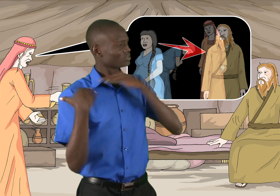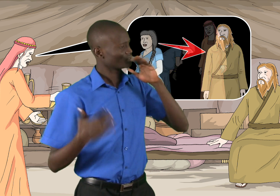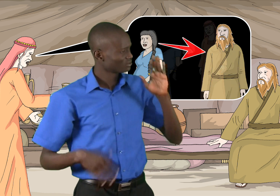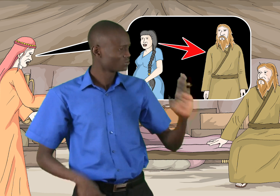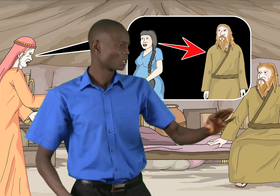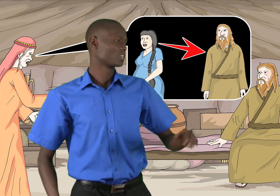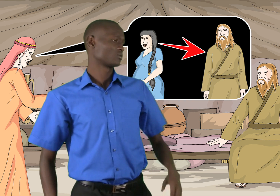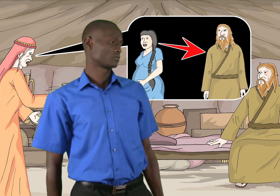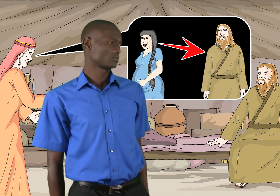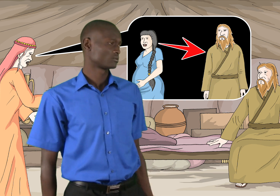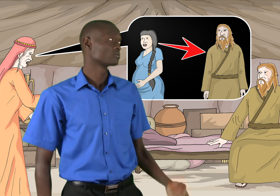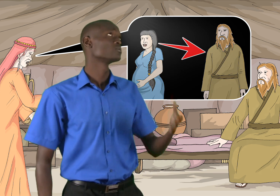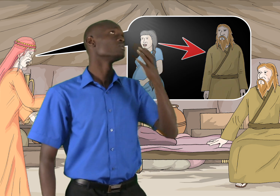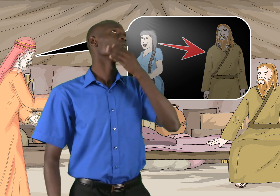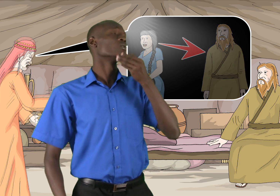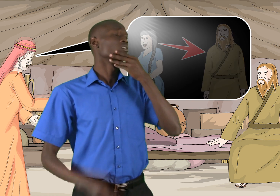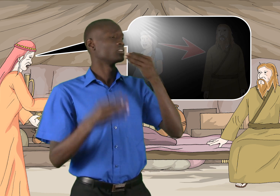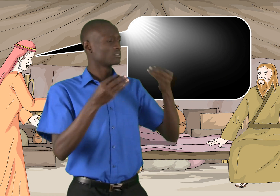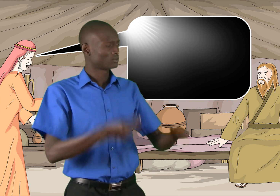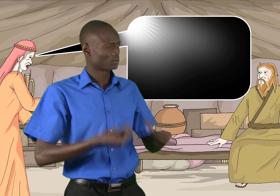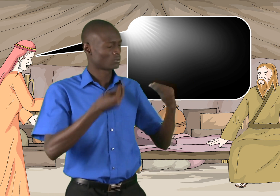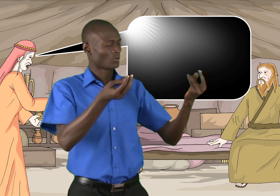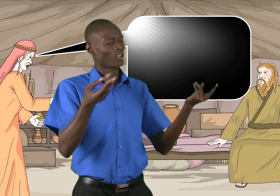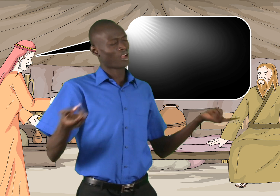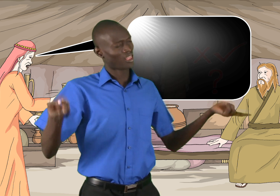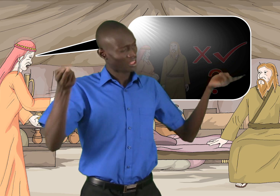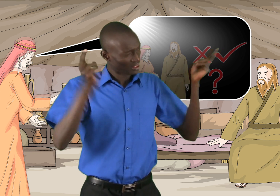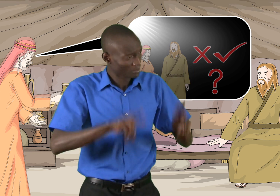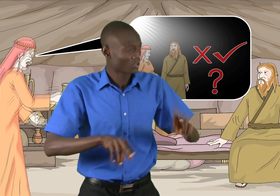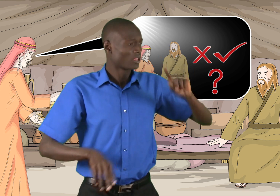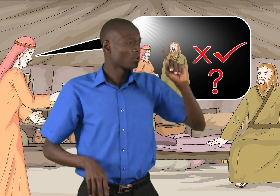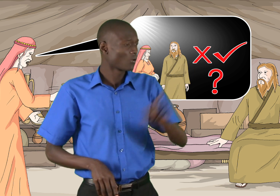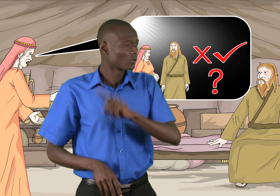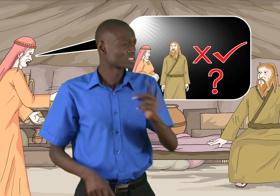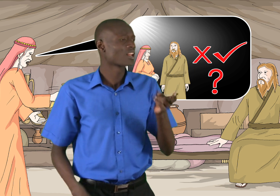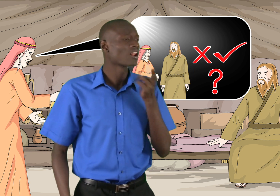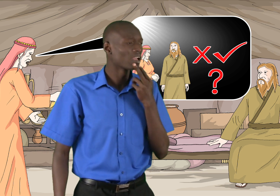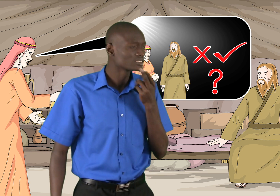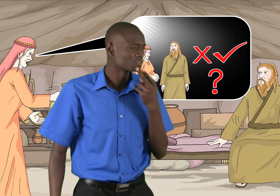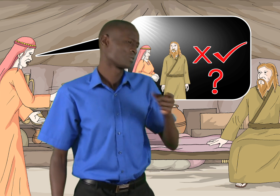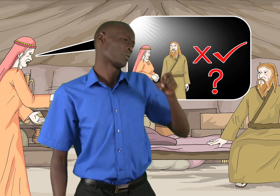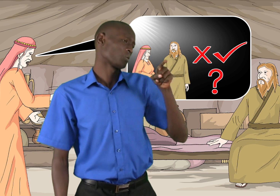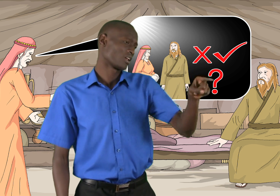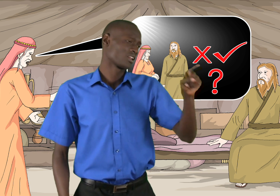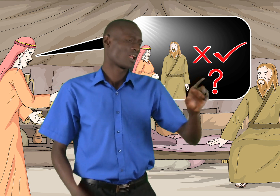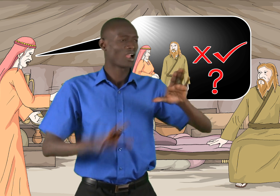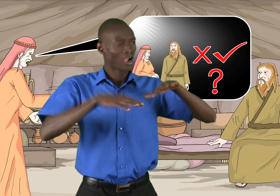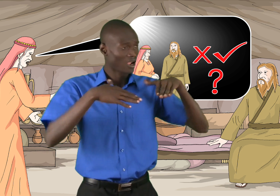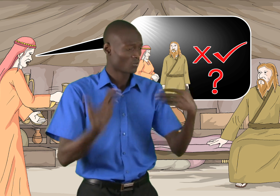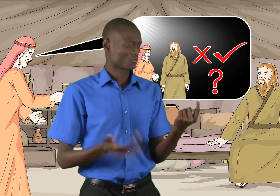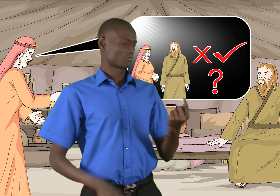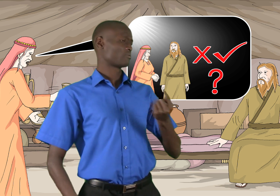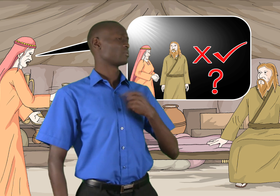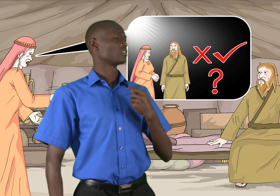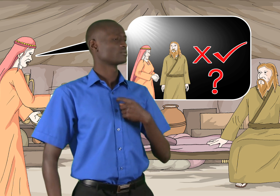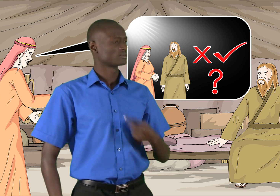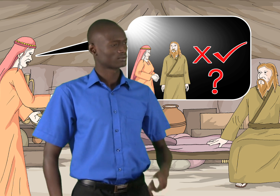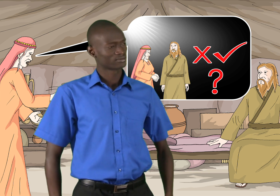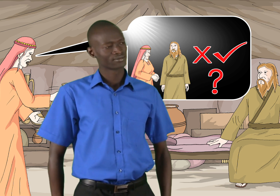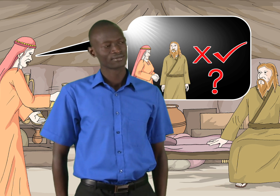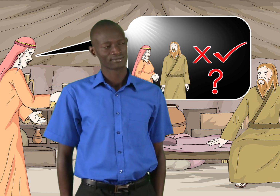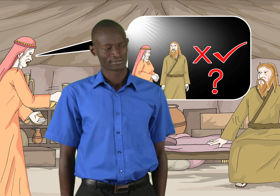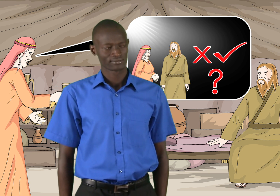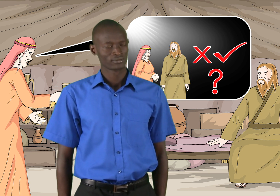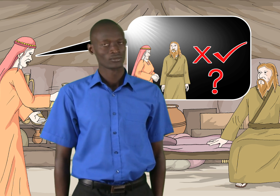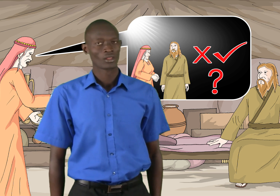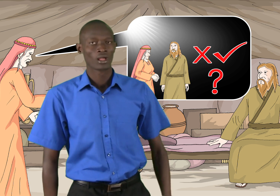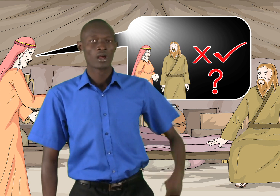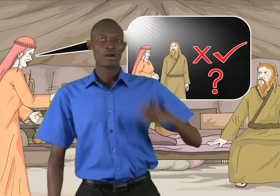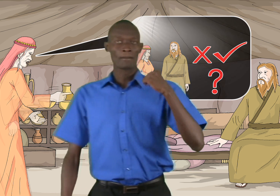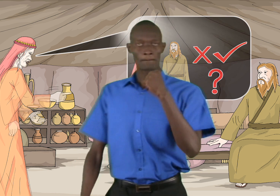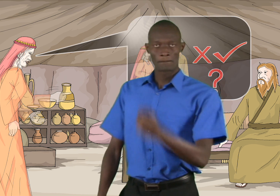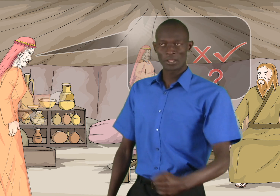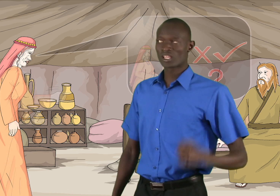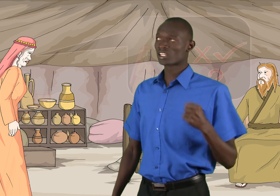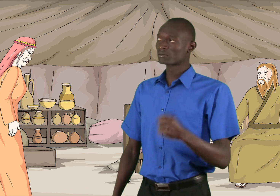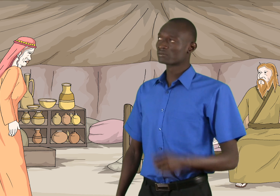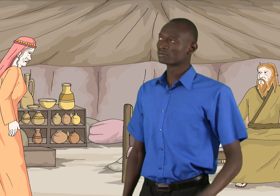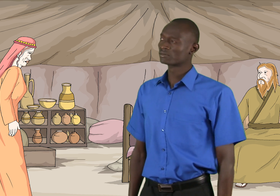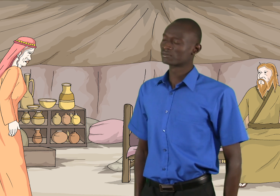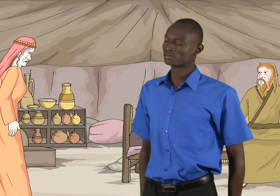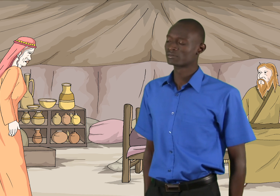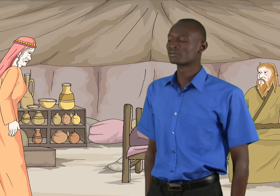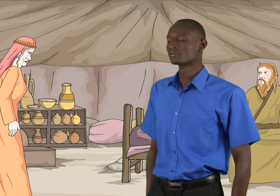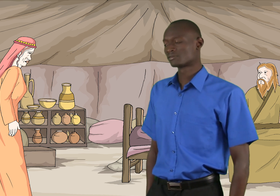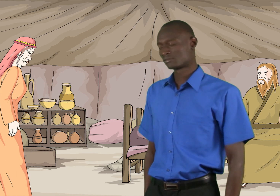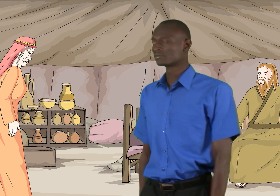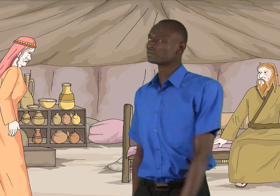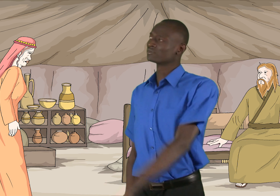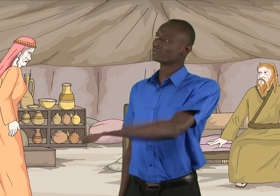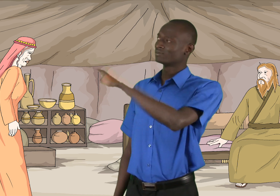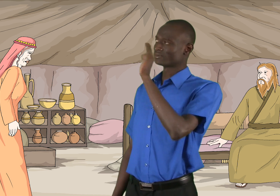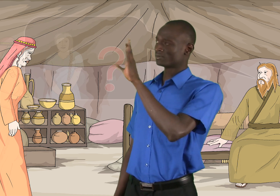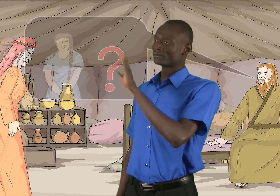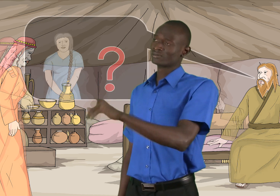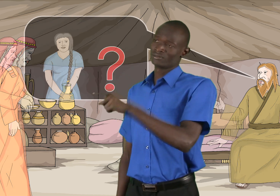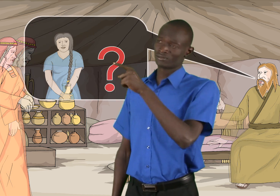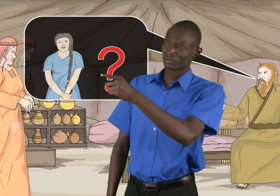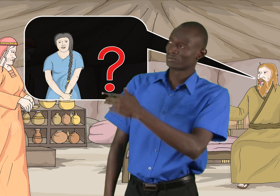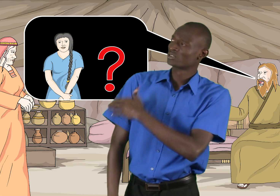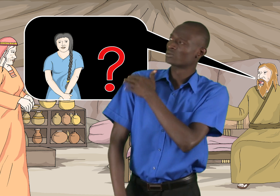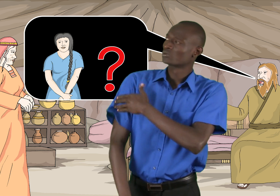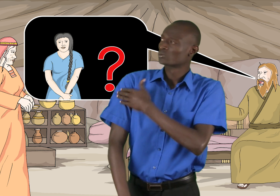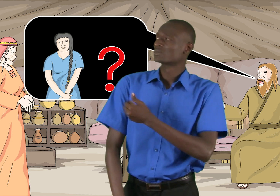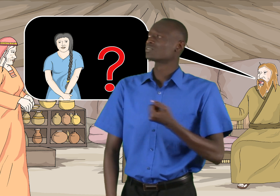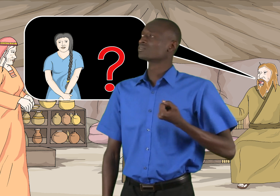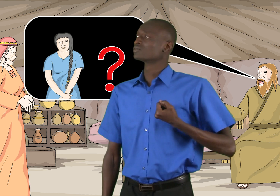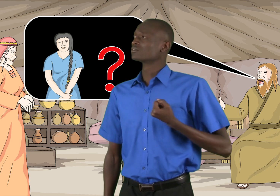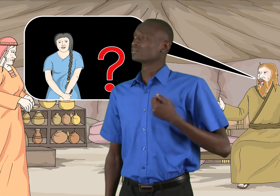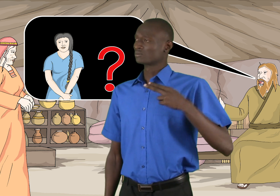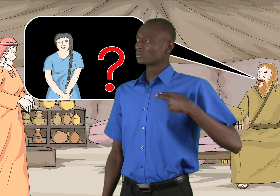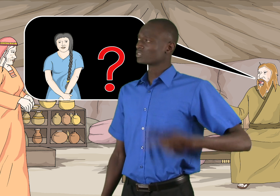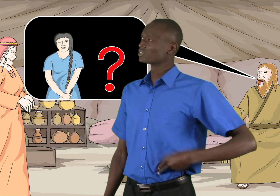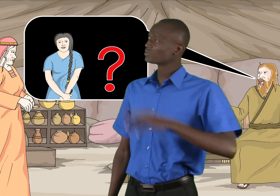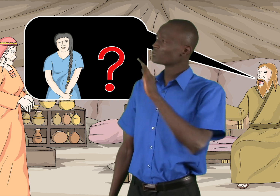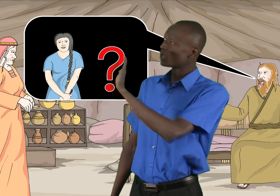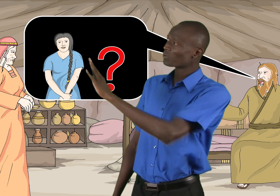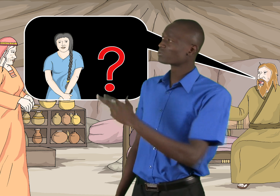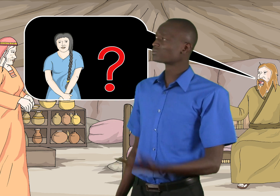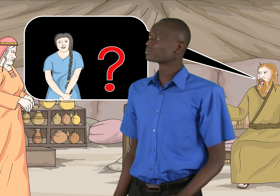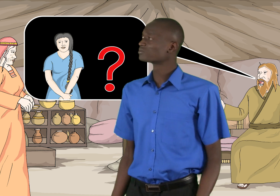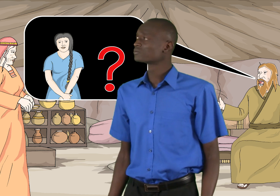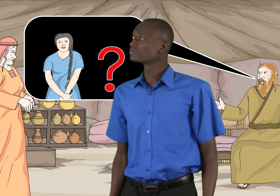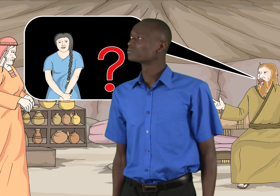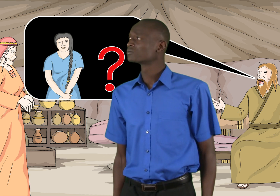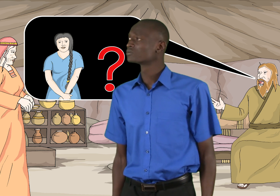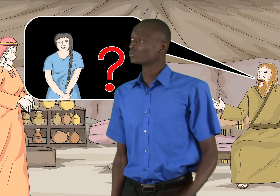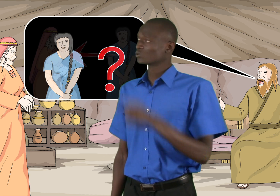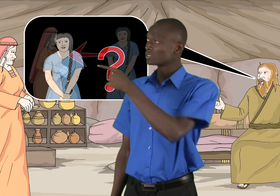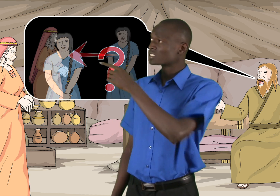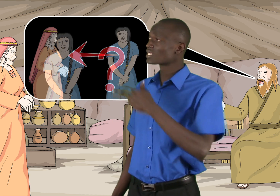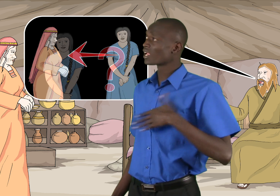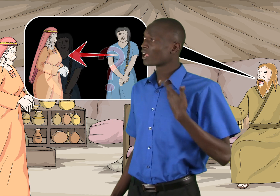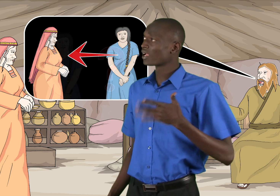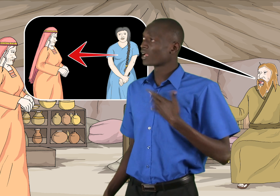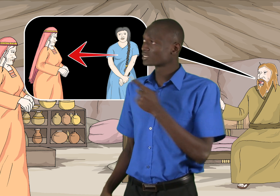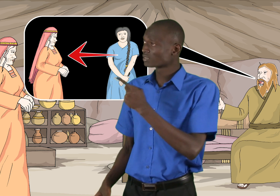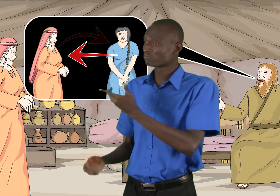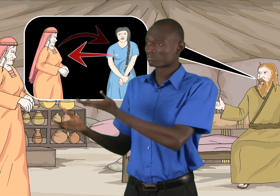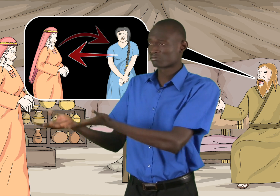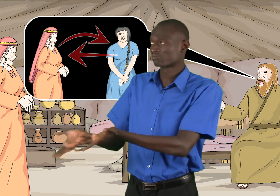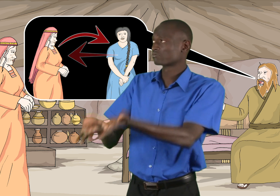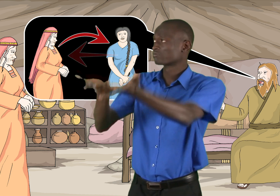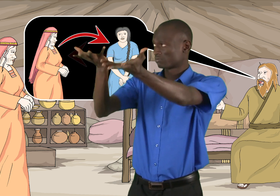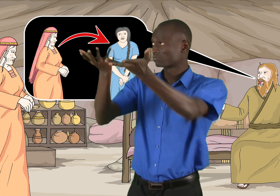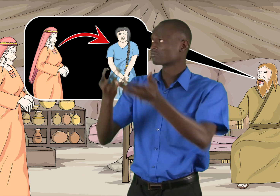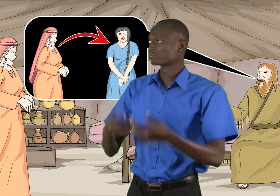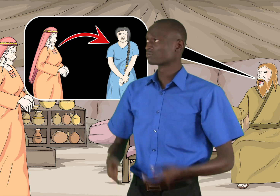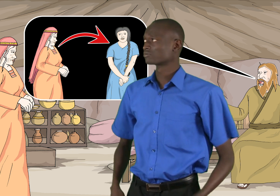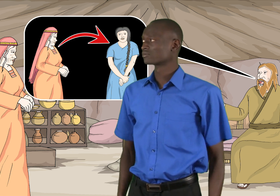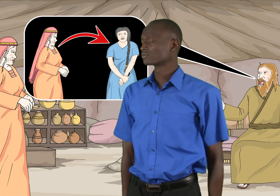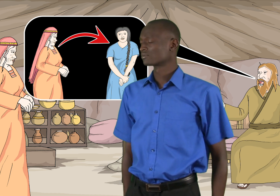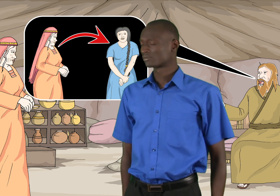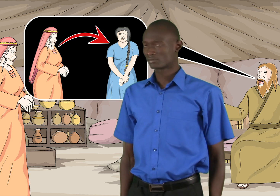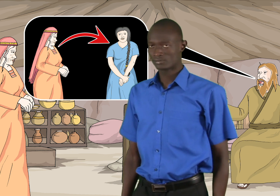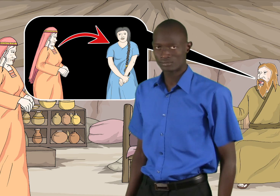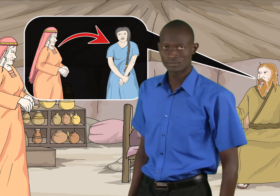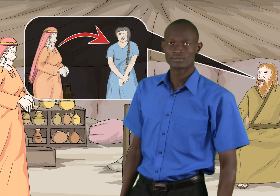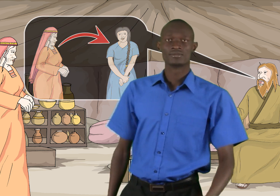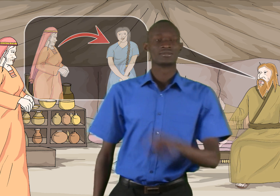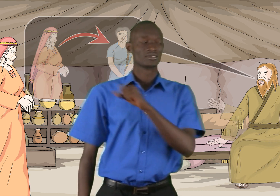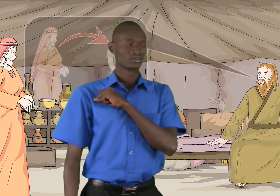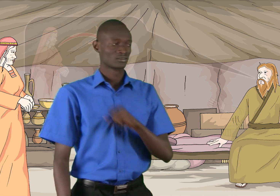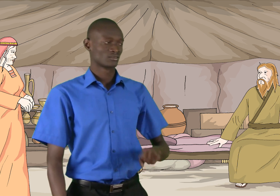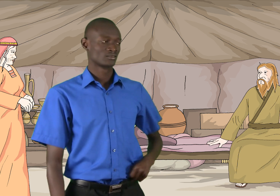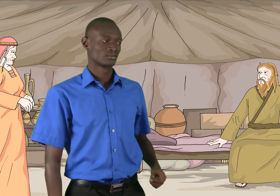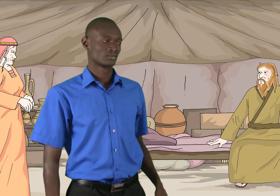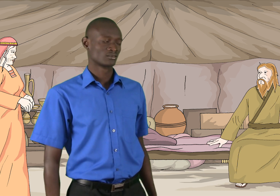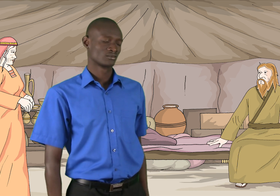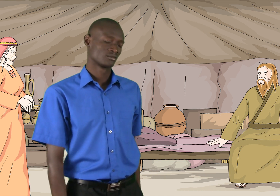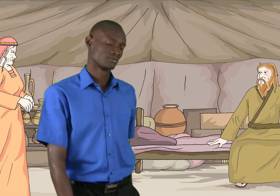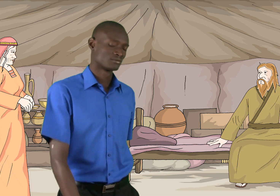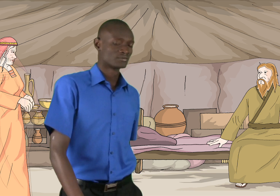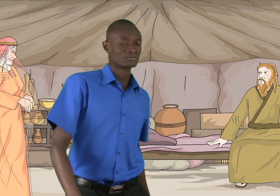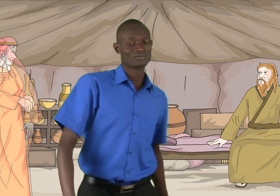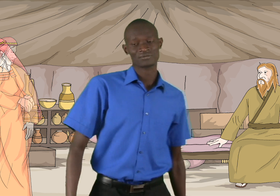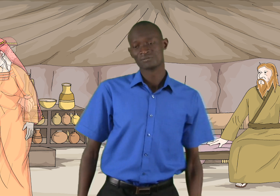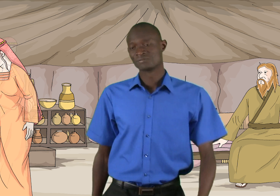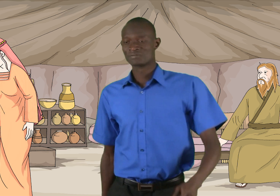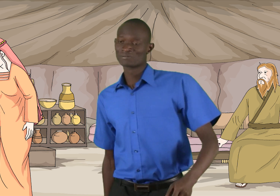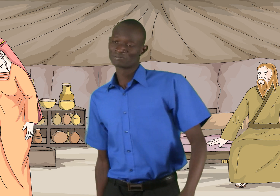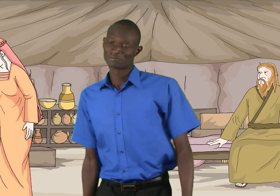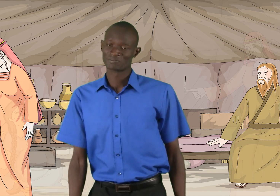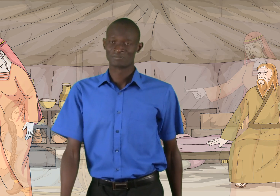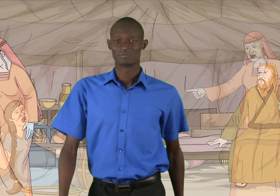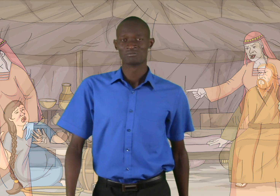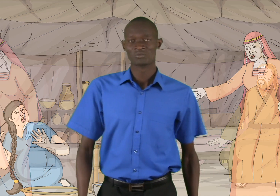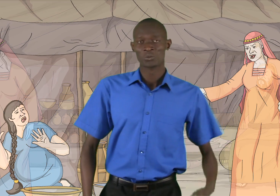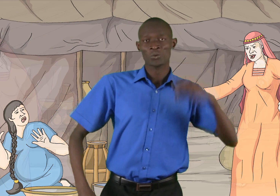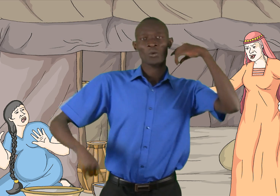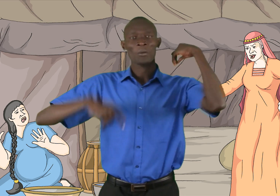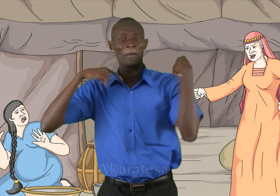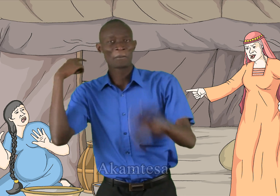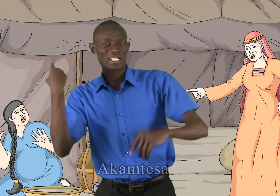May the LORD judge between you and me.” “Here,” said Abram, “your servant is in your hands. Do whatever you want with her.”